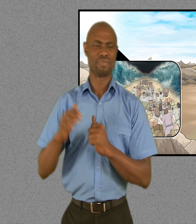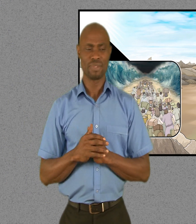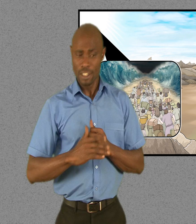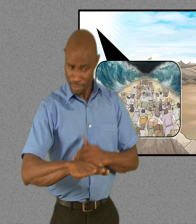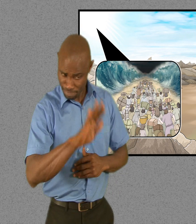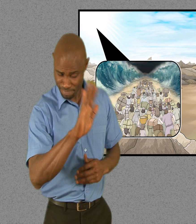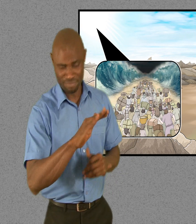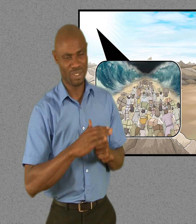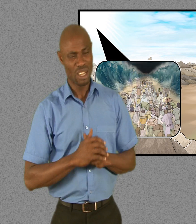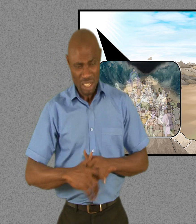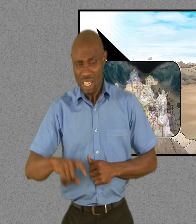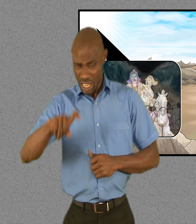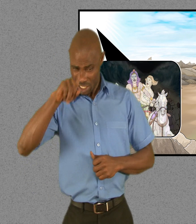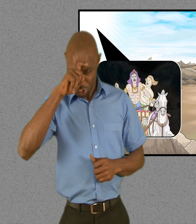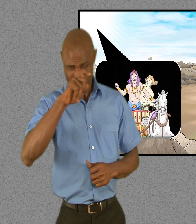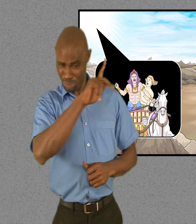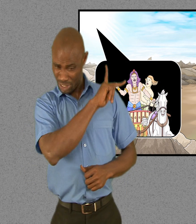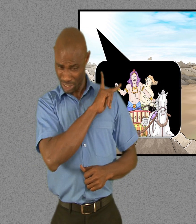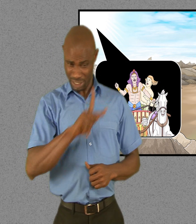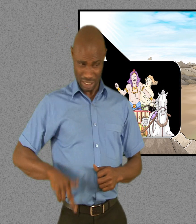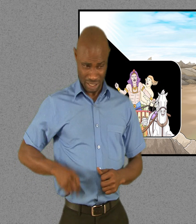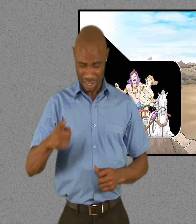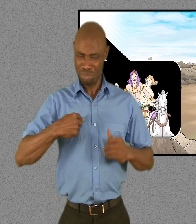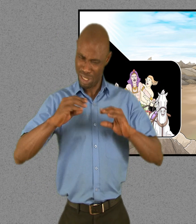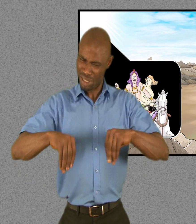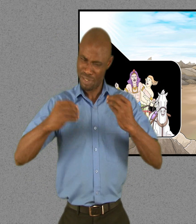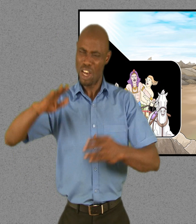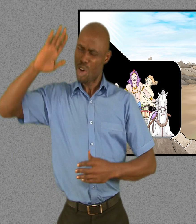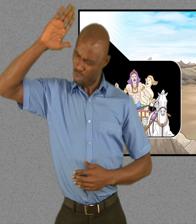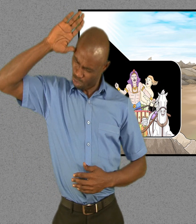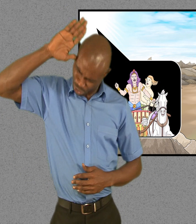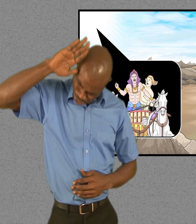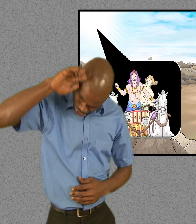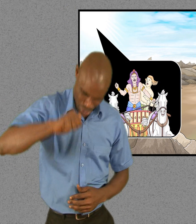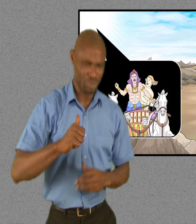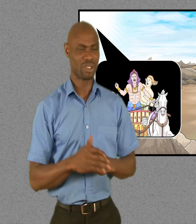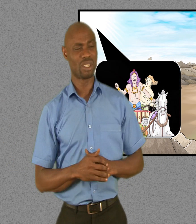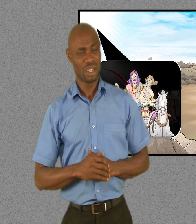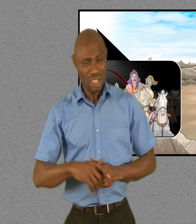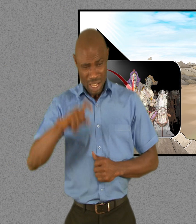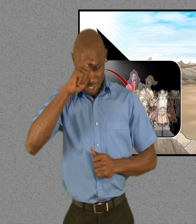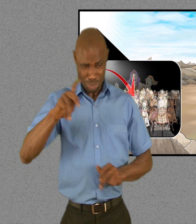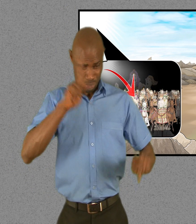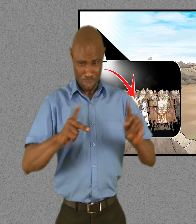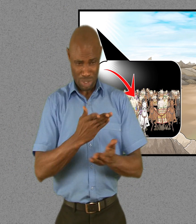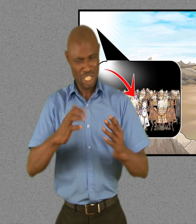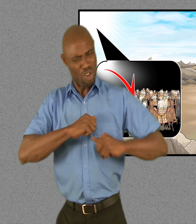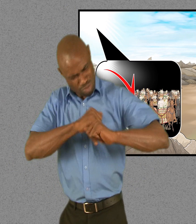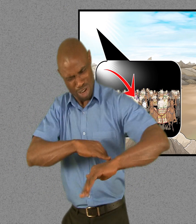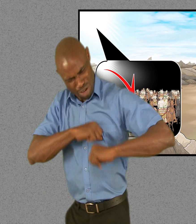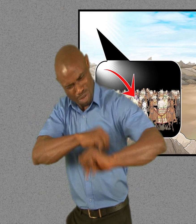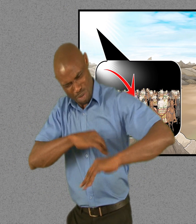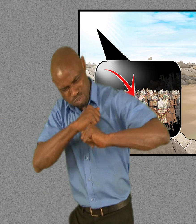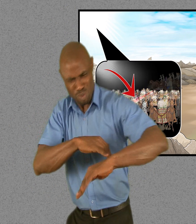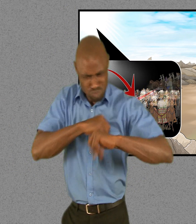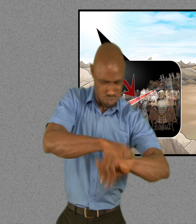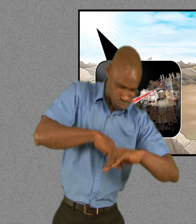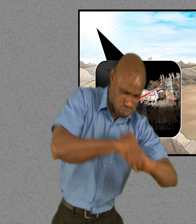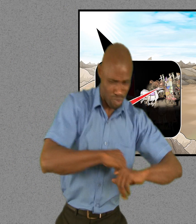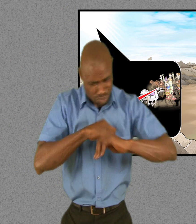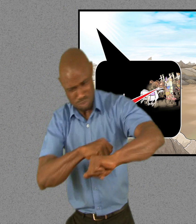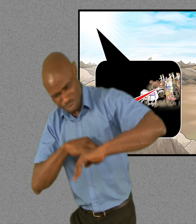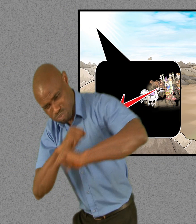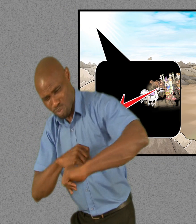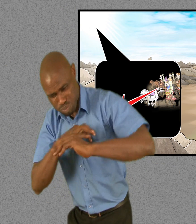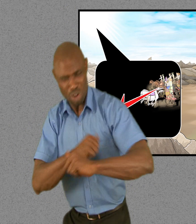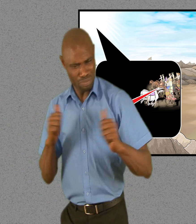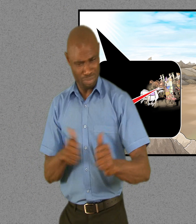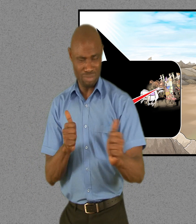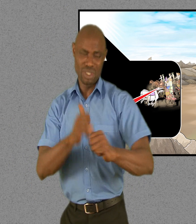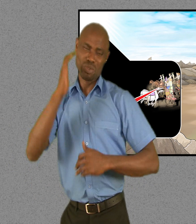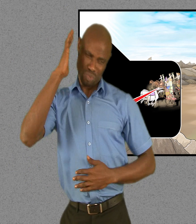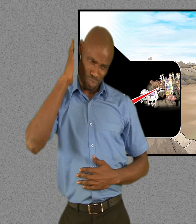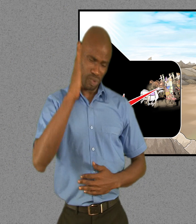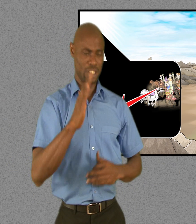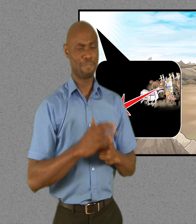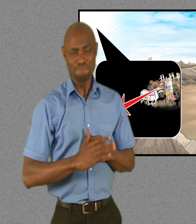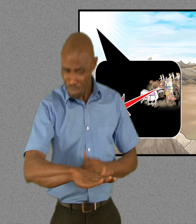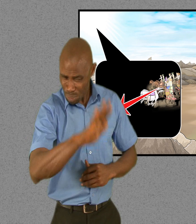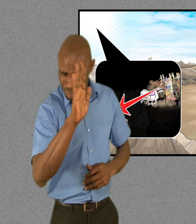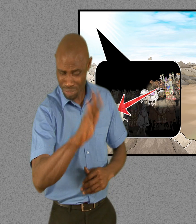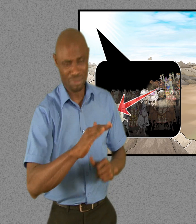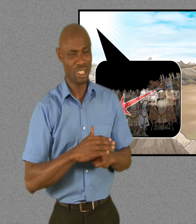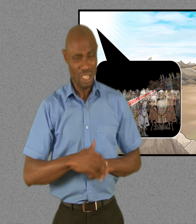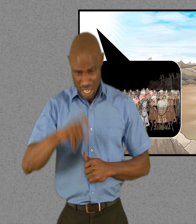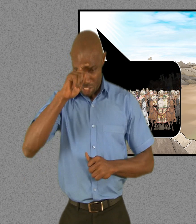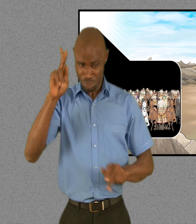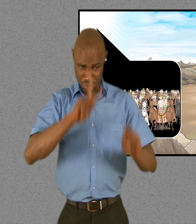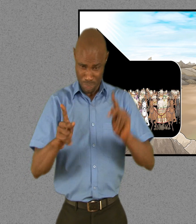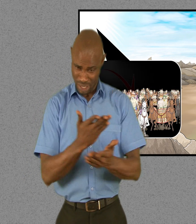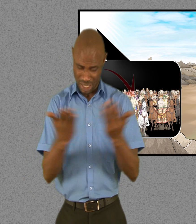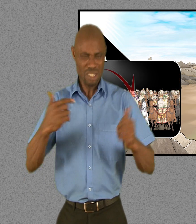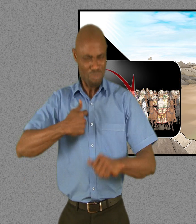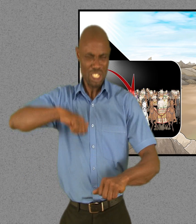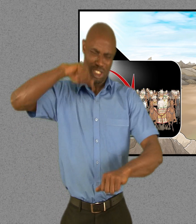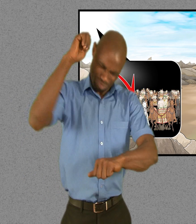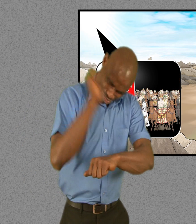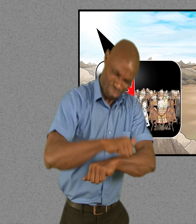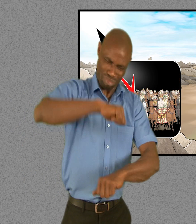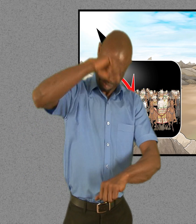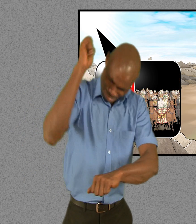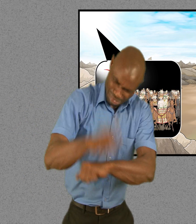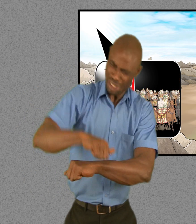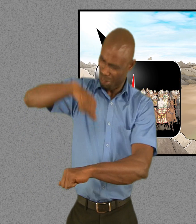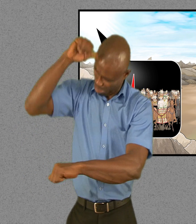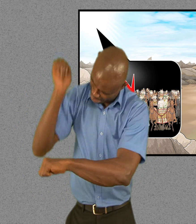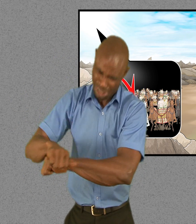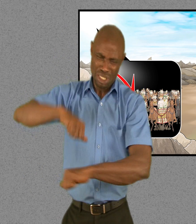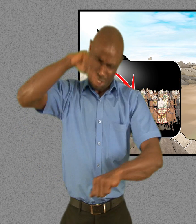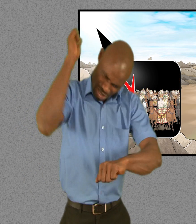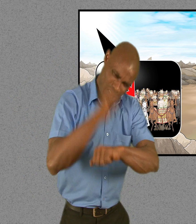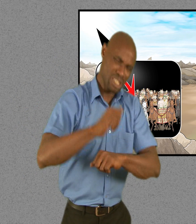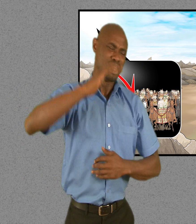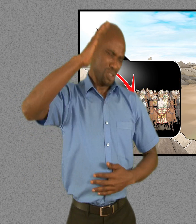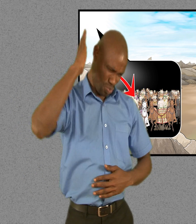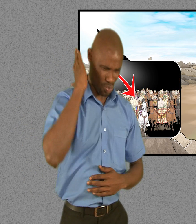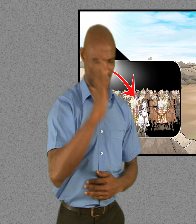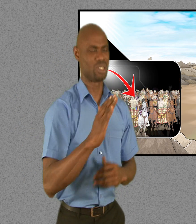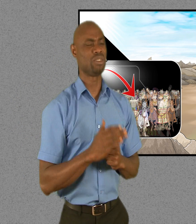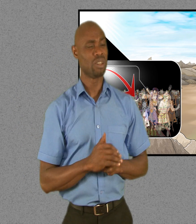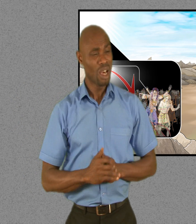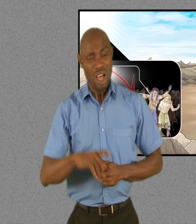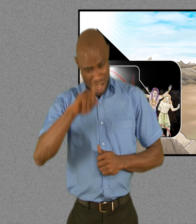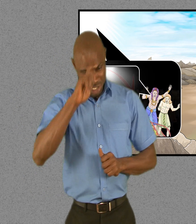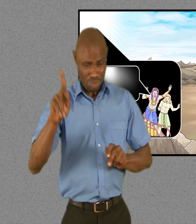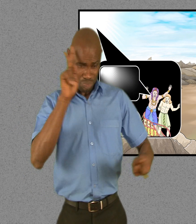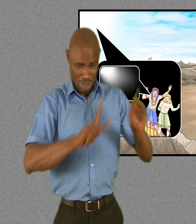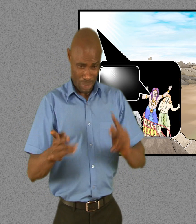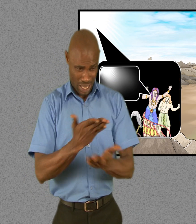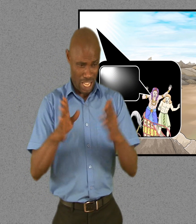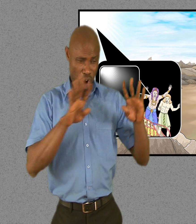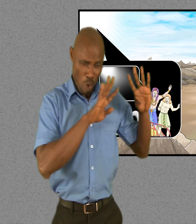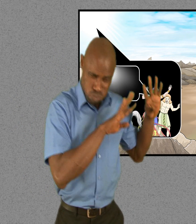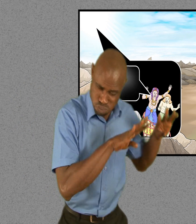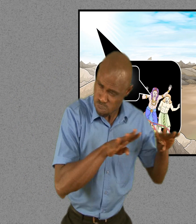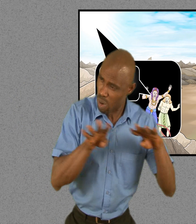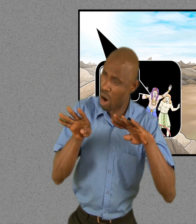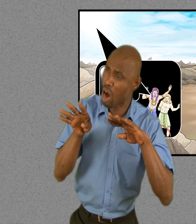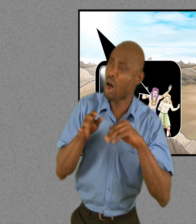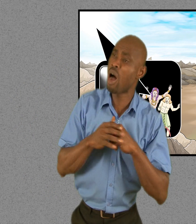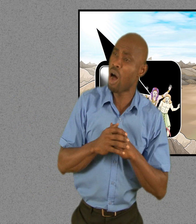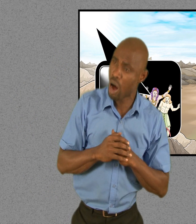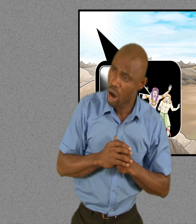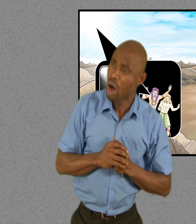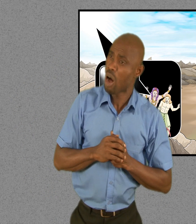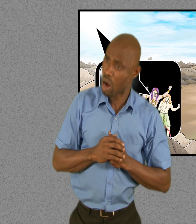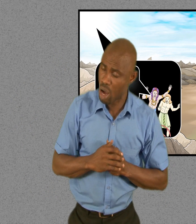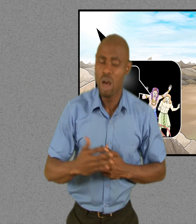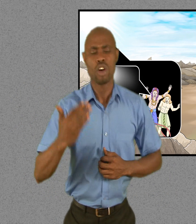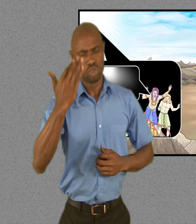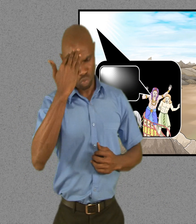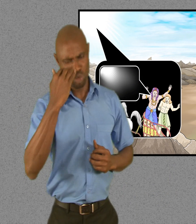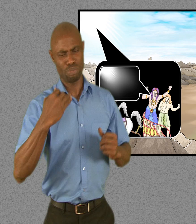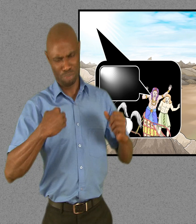And I will harden the hearts of the Egyptians so that they will go in after them.